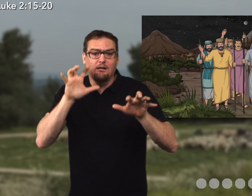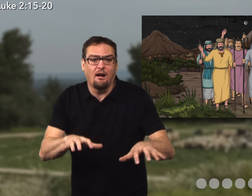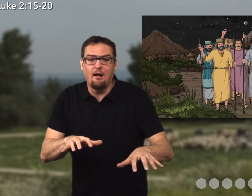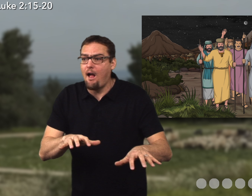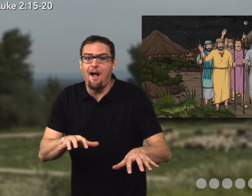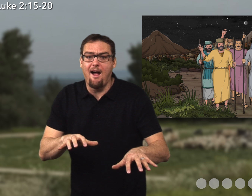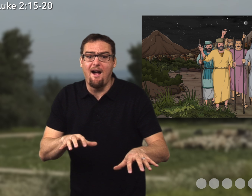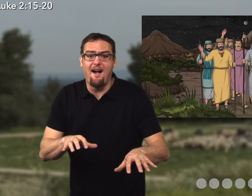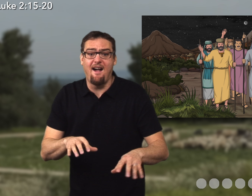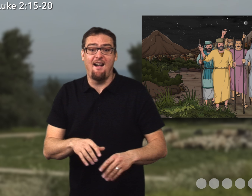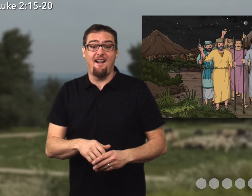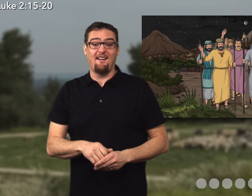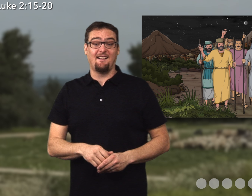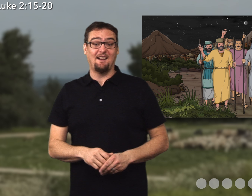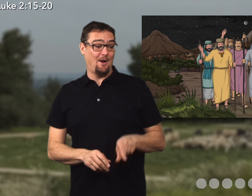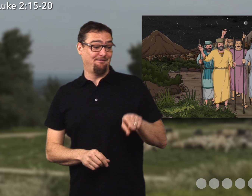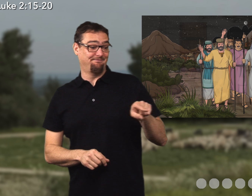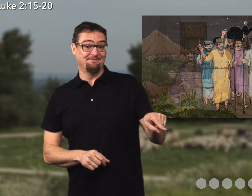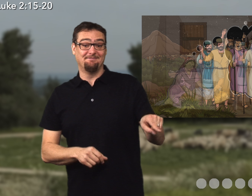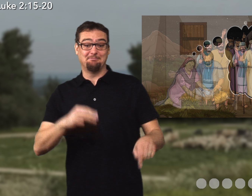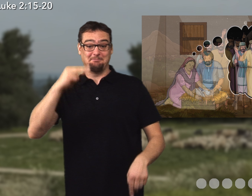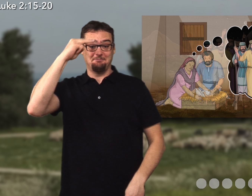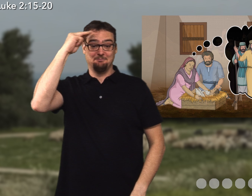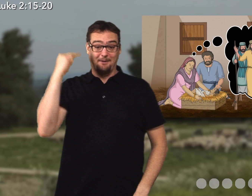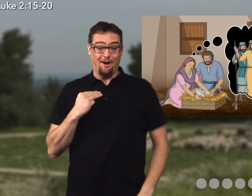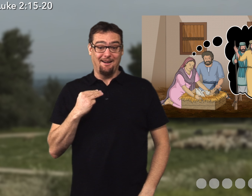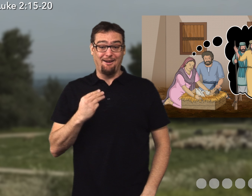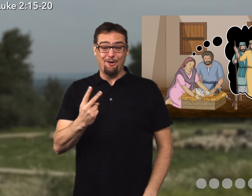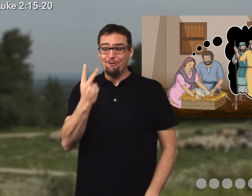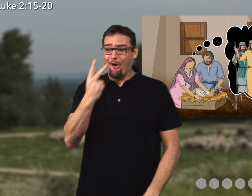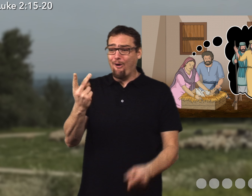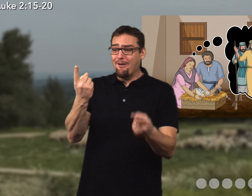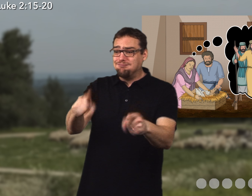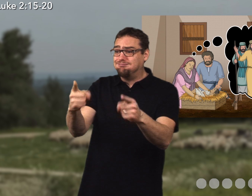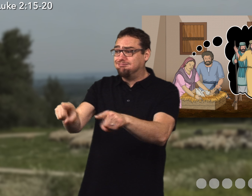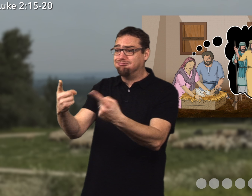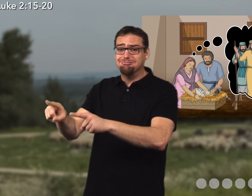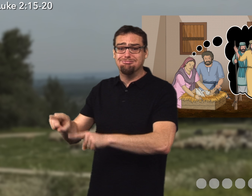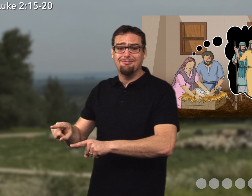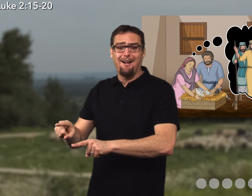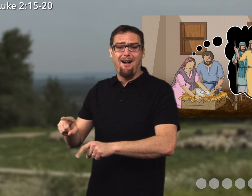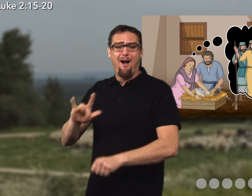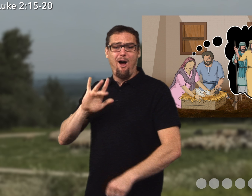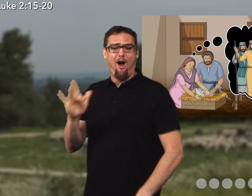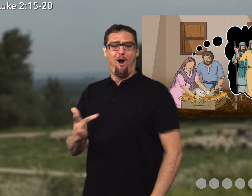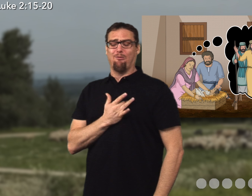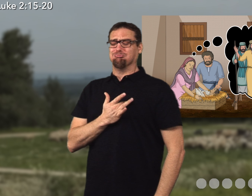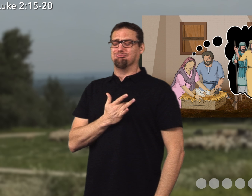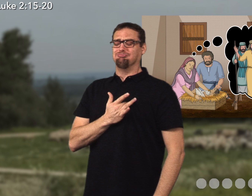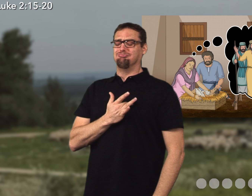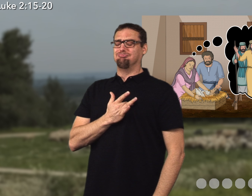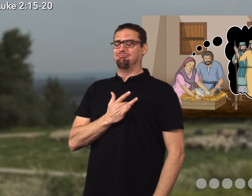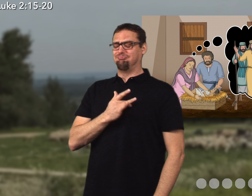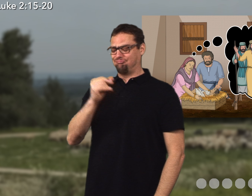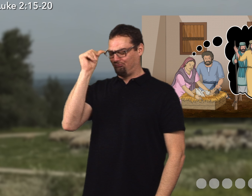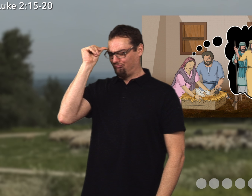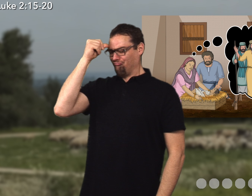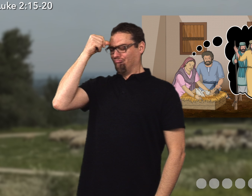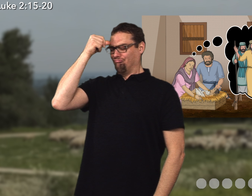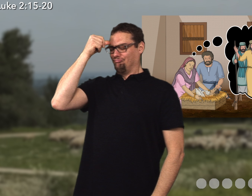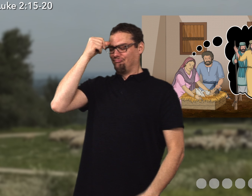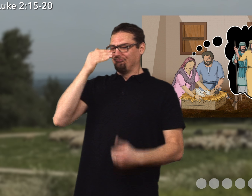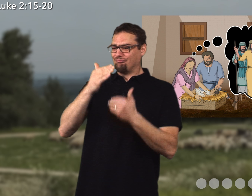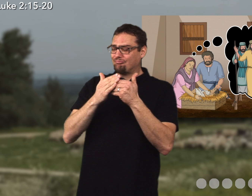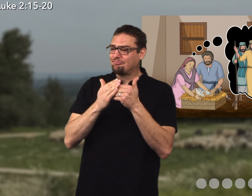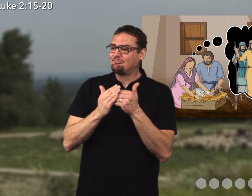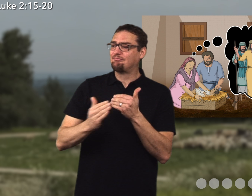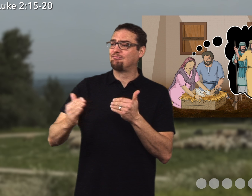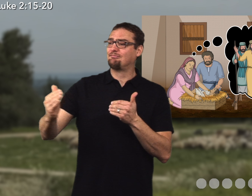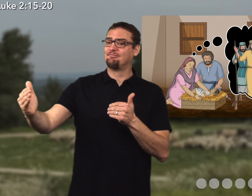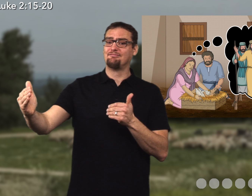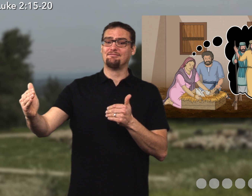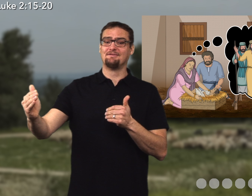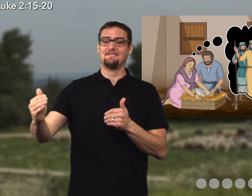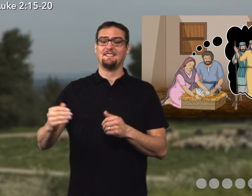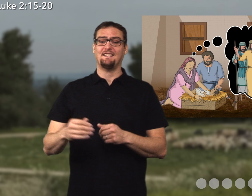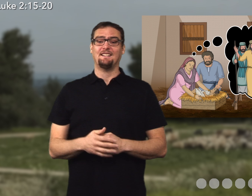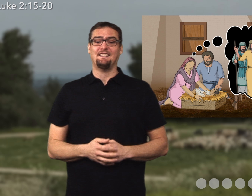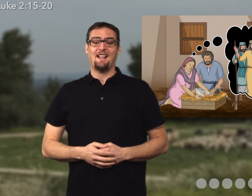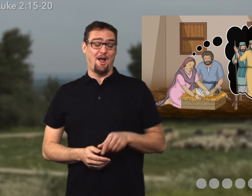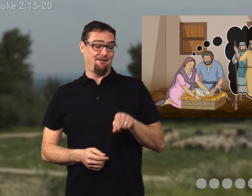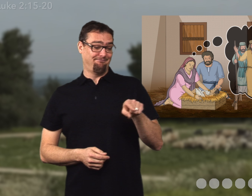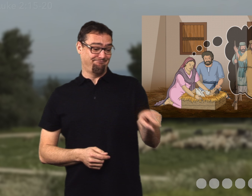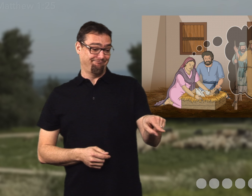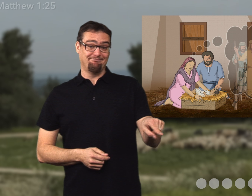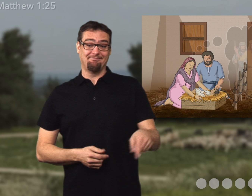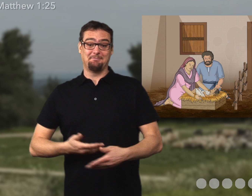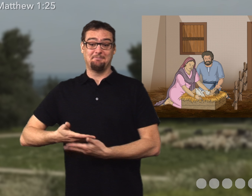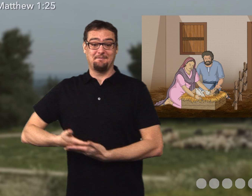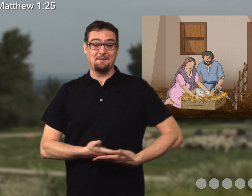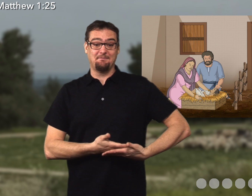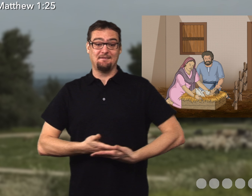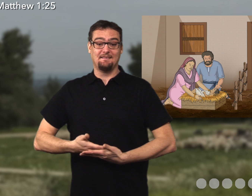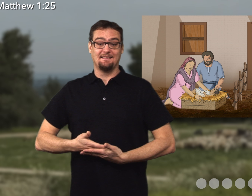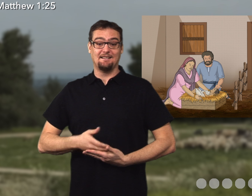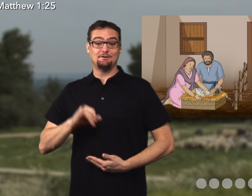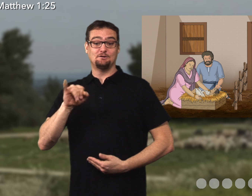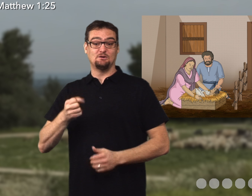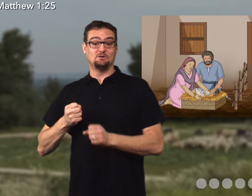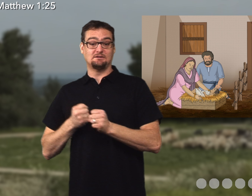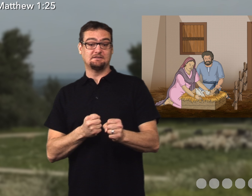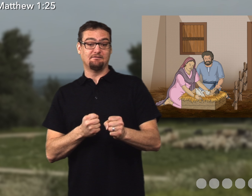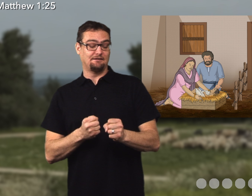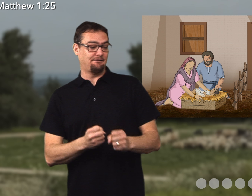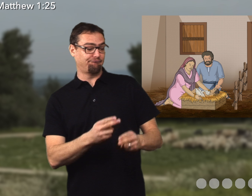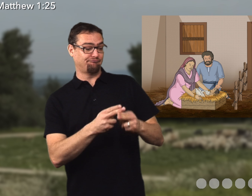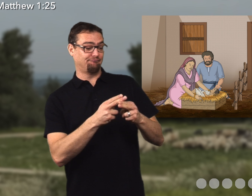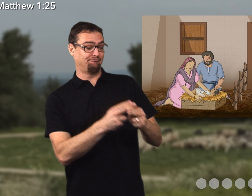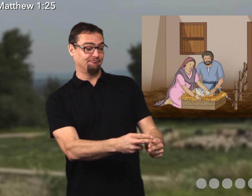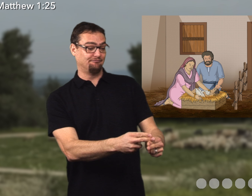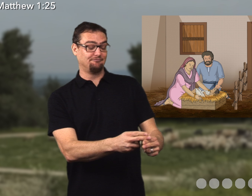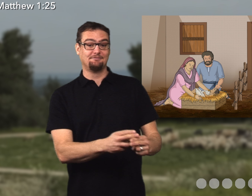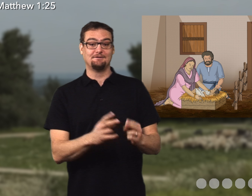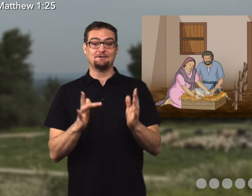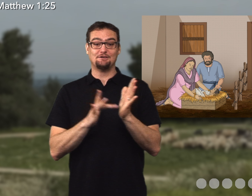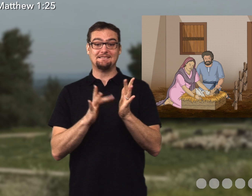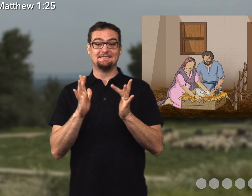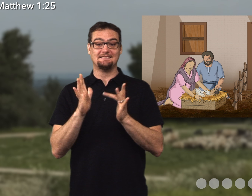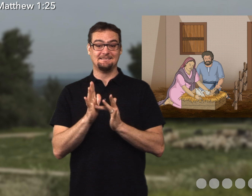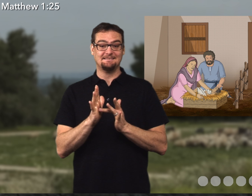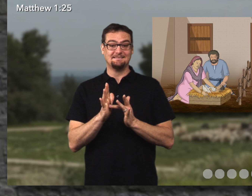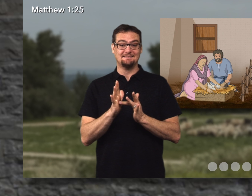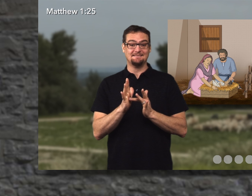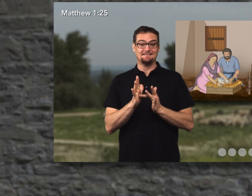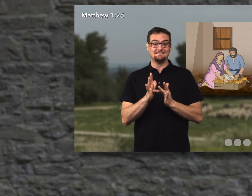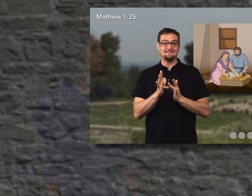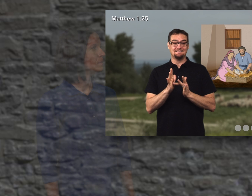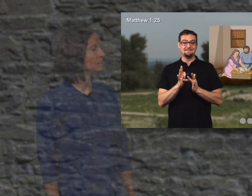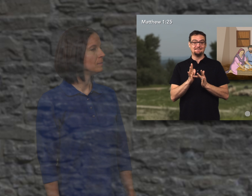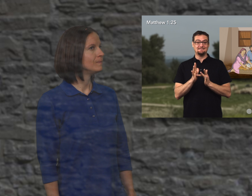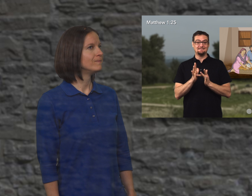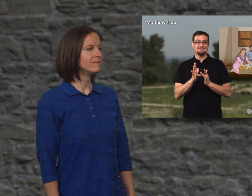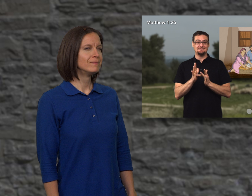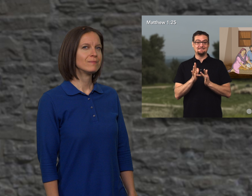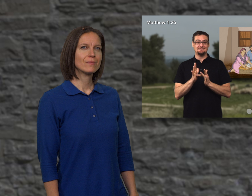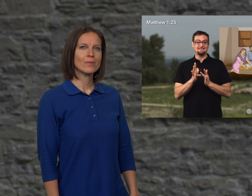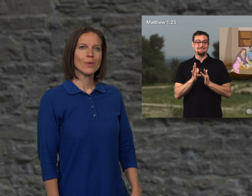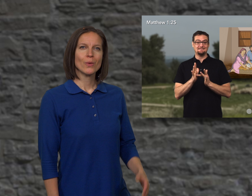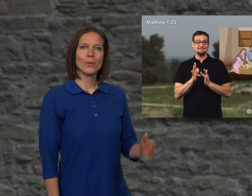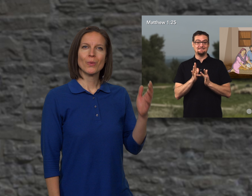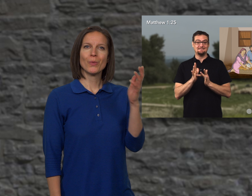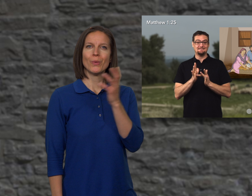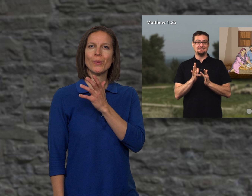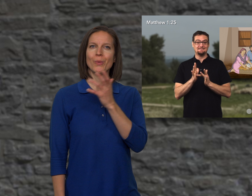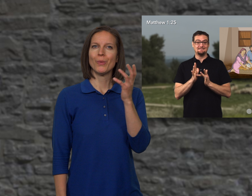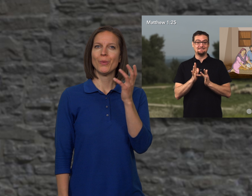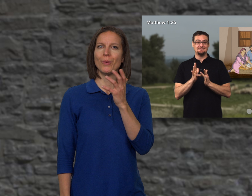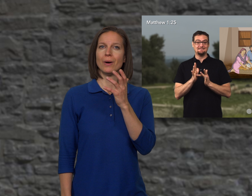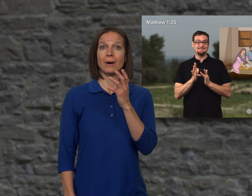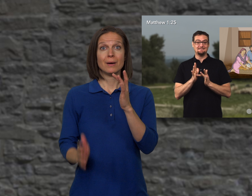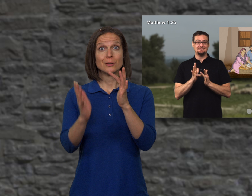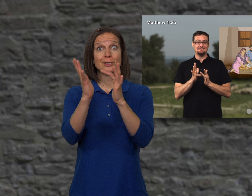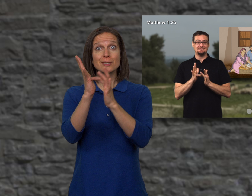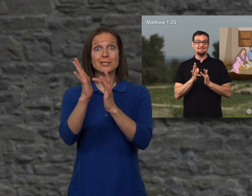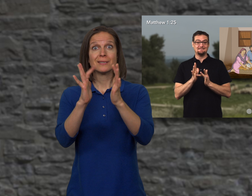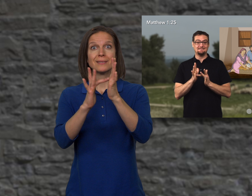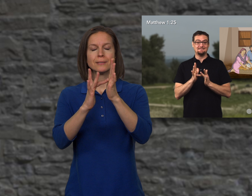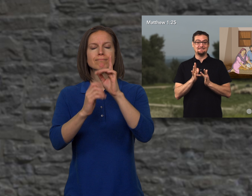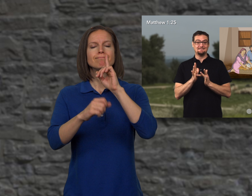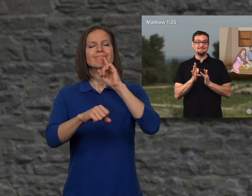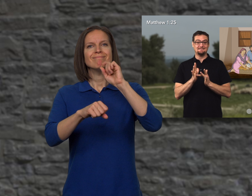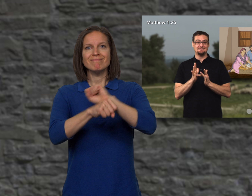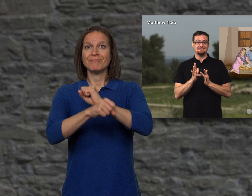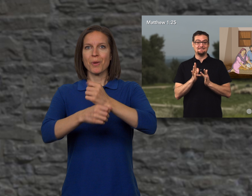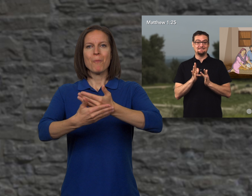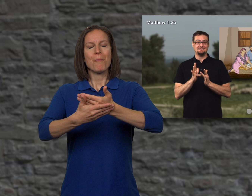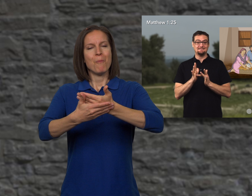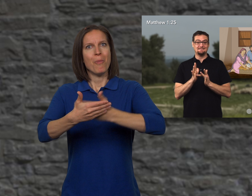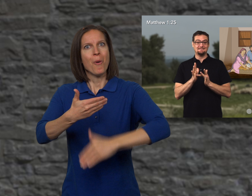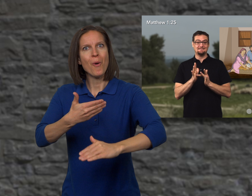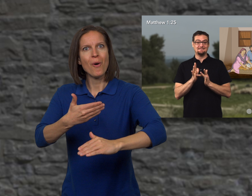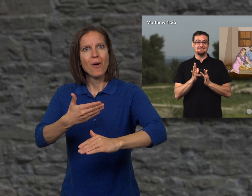But Mary treasured up all these things and pondered them in her heart. The shepherds returned, glorifying and praising God for all they had heard and seen, which was just as the angel had told them. But he had no union with her until she gave birth to a Son. And he gave Him the name Jesus.